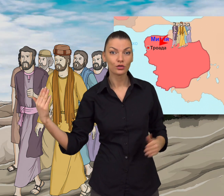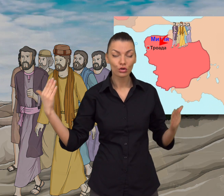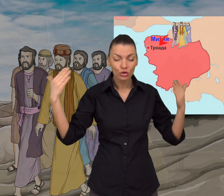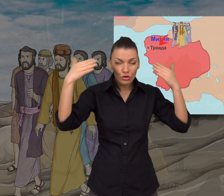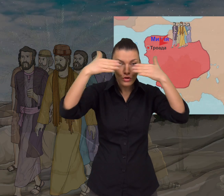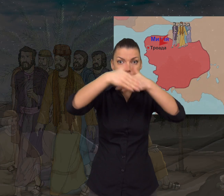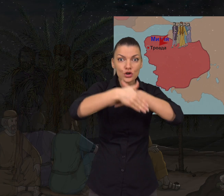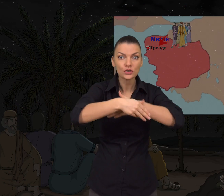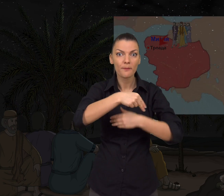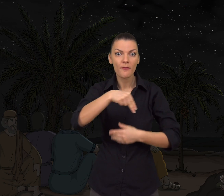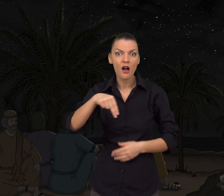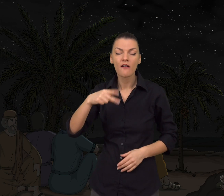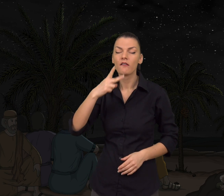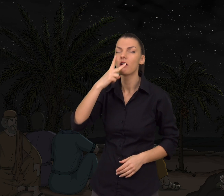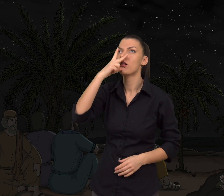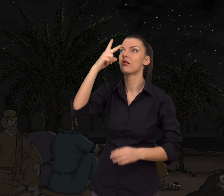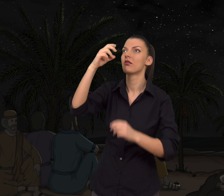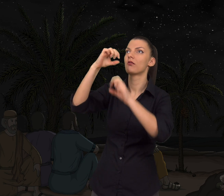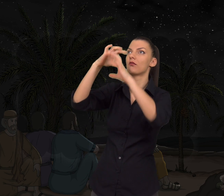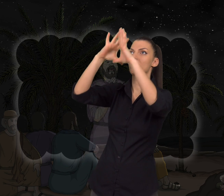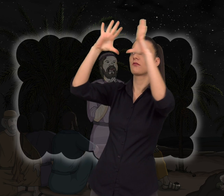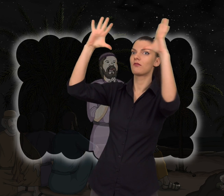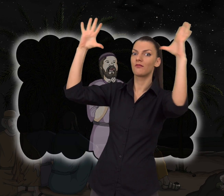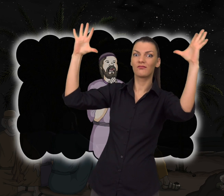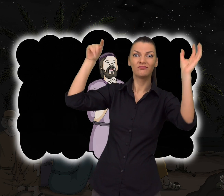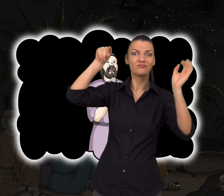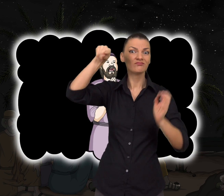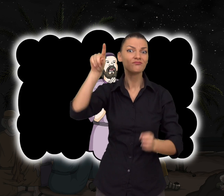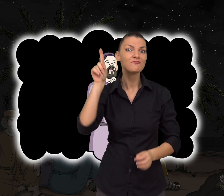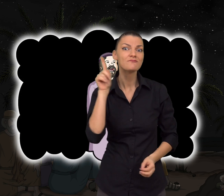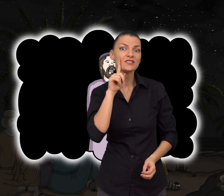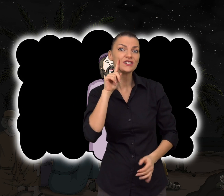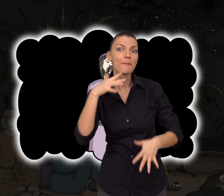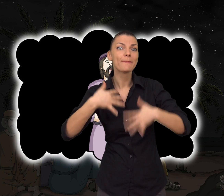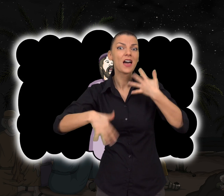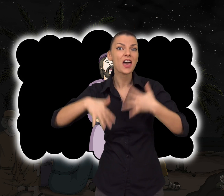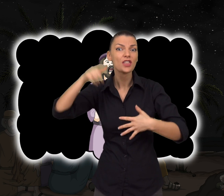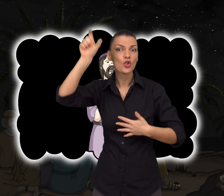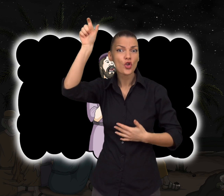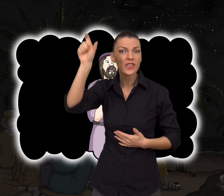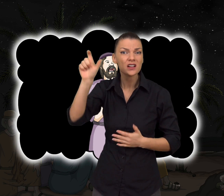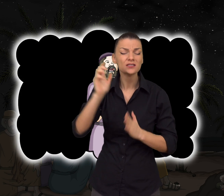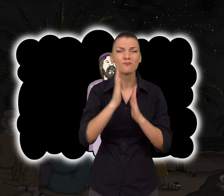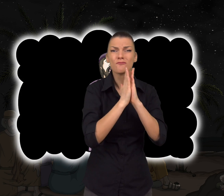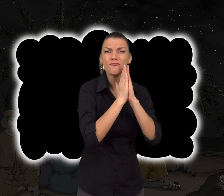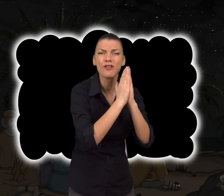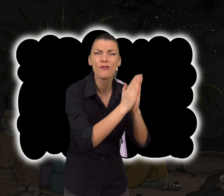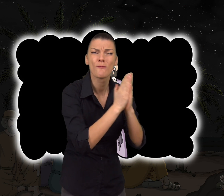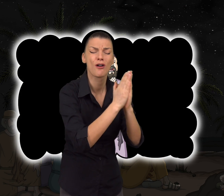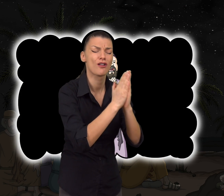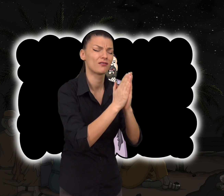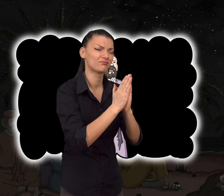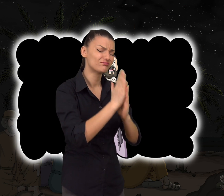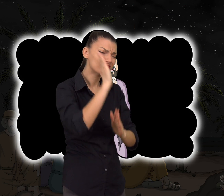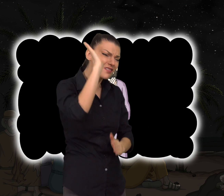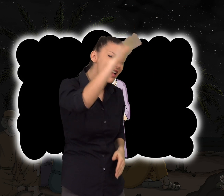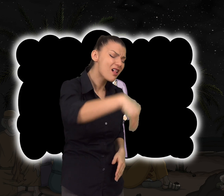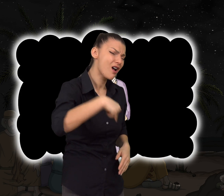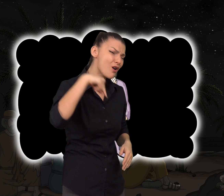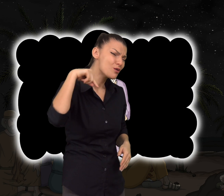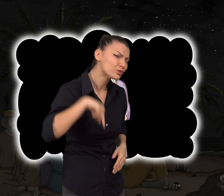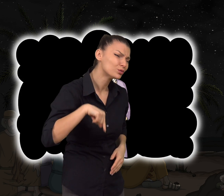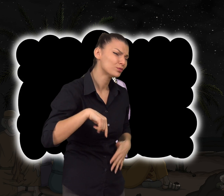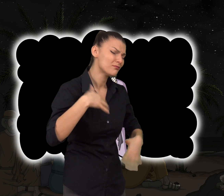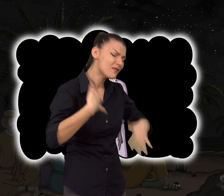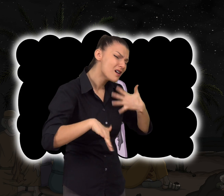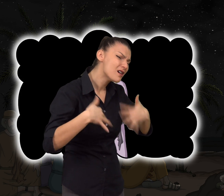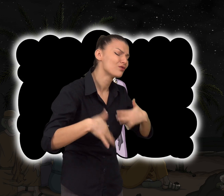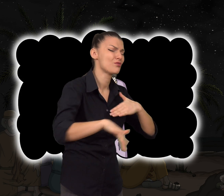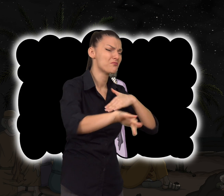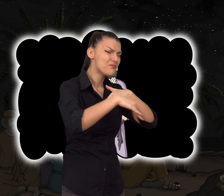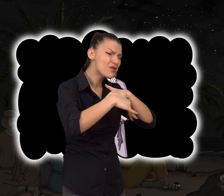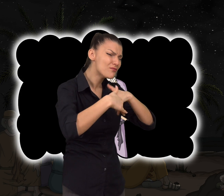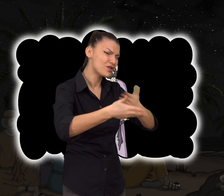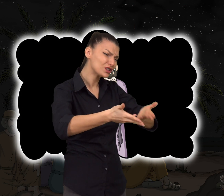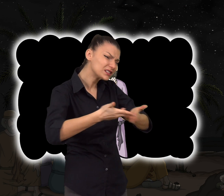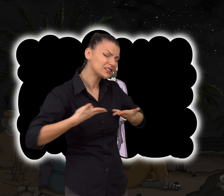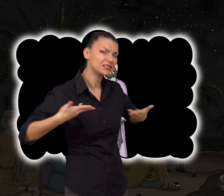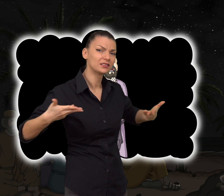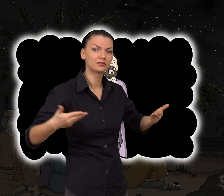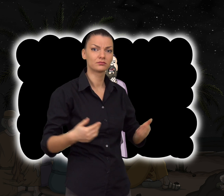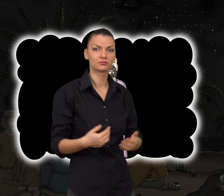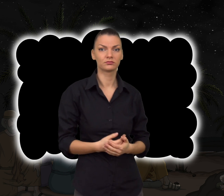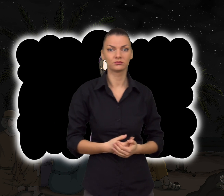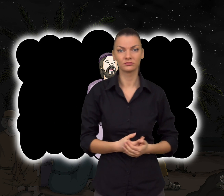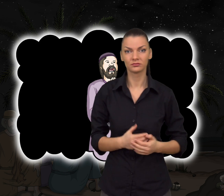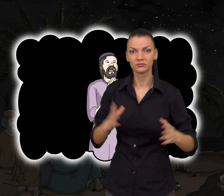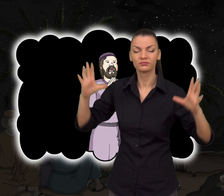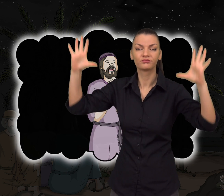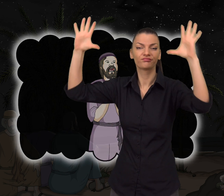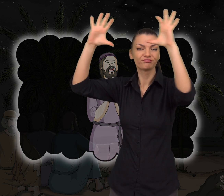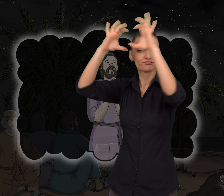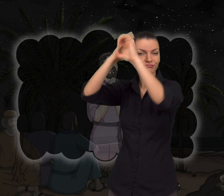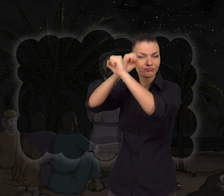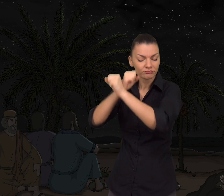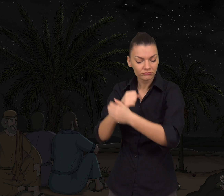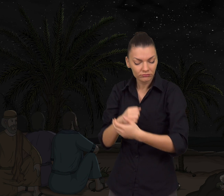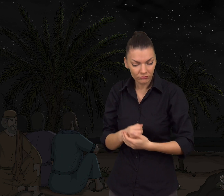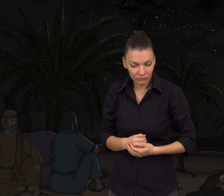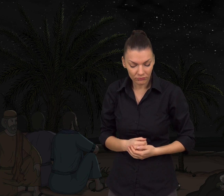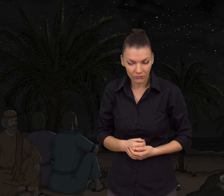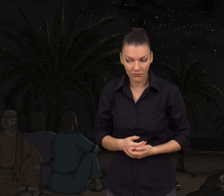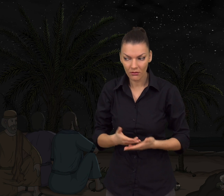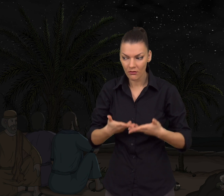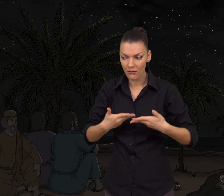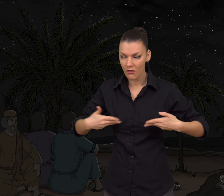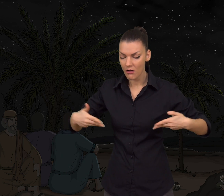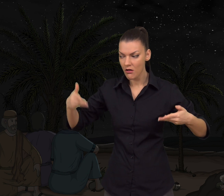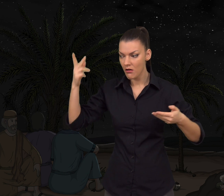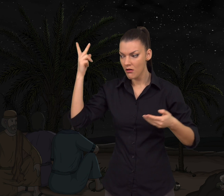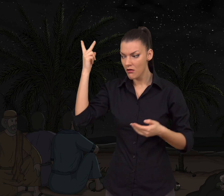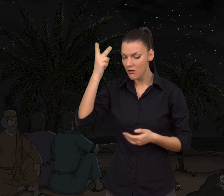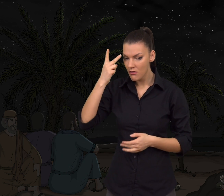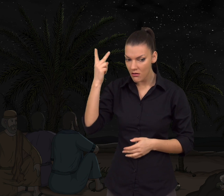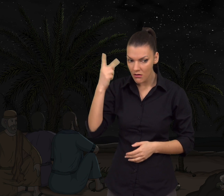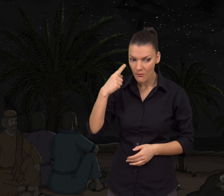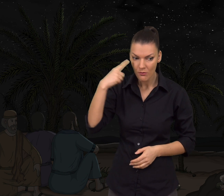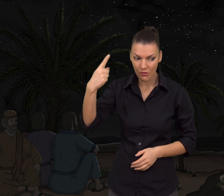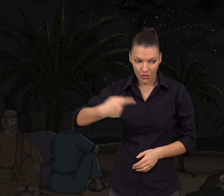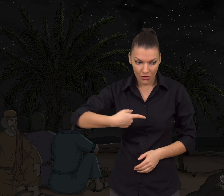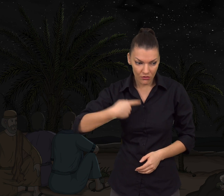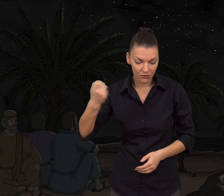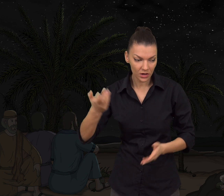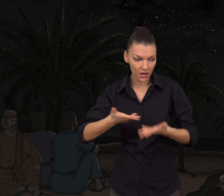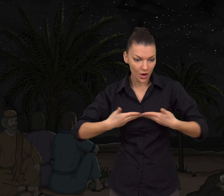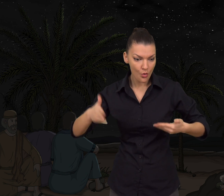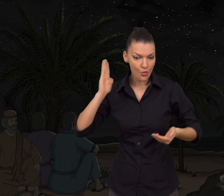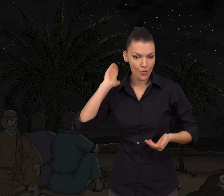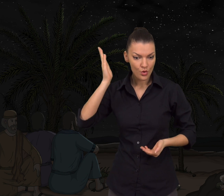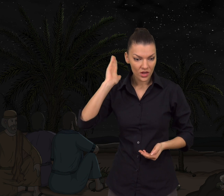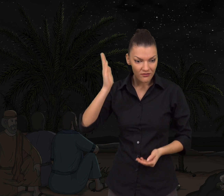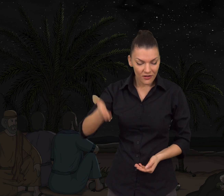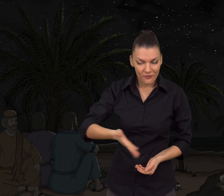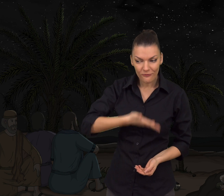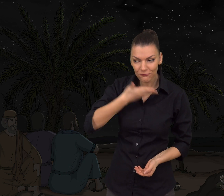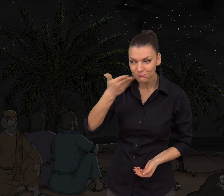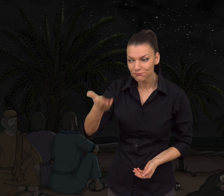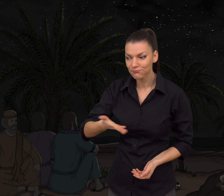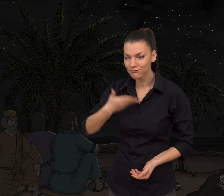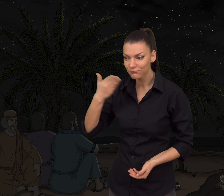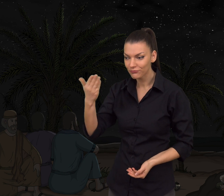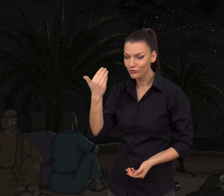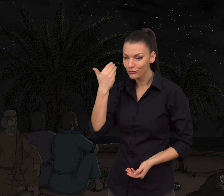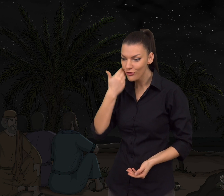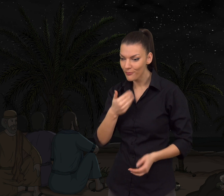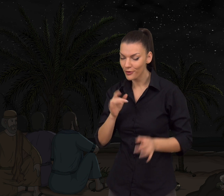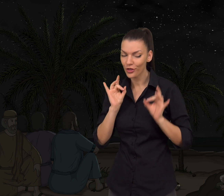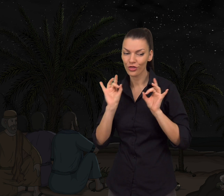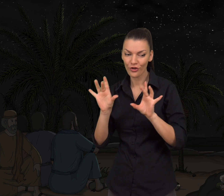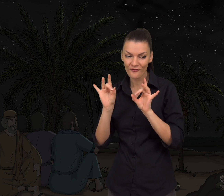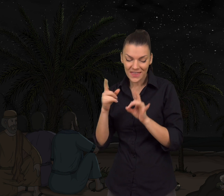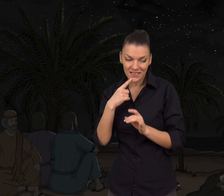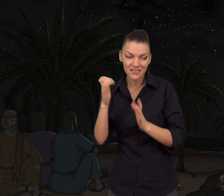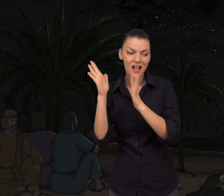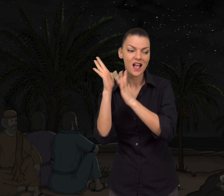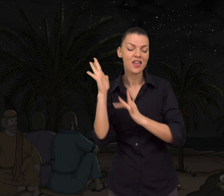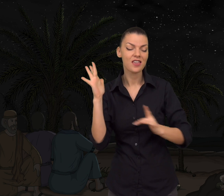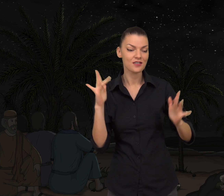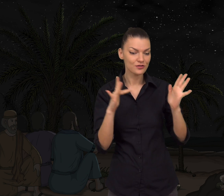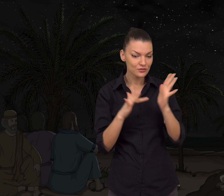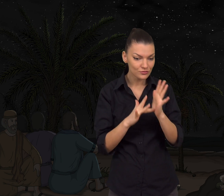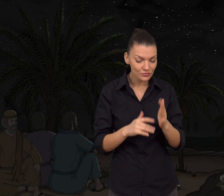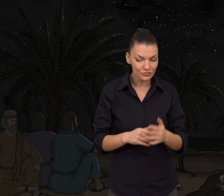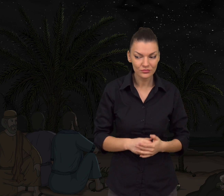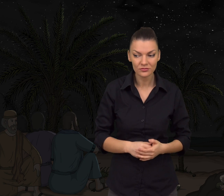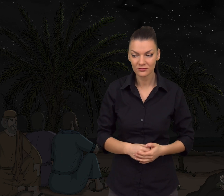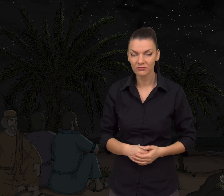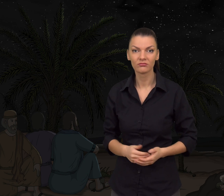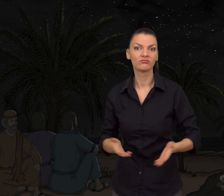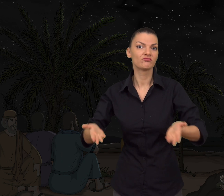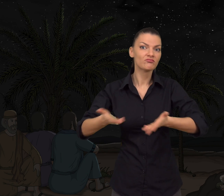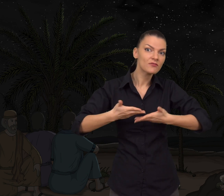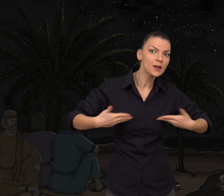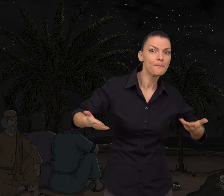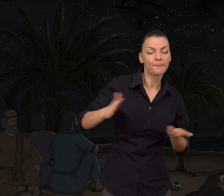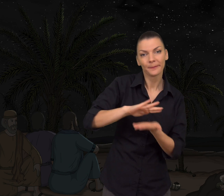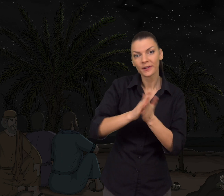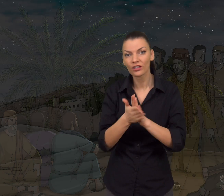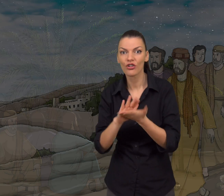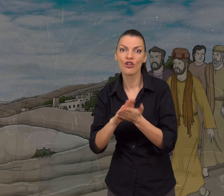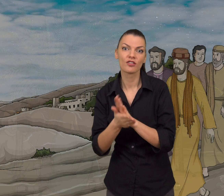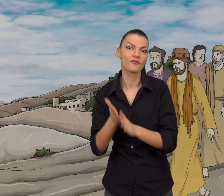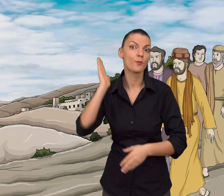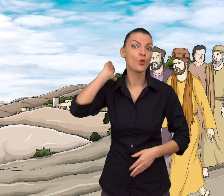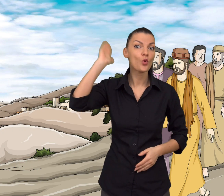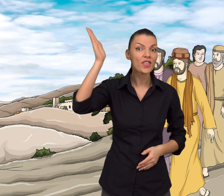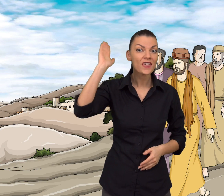During the night, Paul had a vision of a man of Macedonia standing and pleading with him, “Come over to Macedonia and help us.”